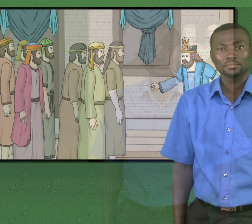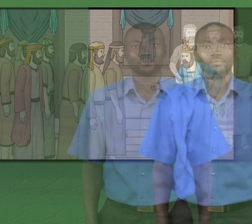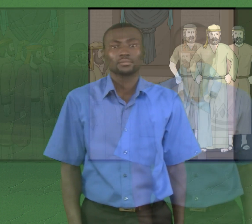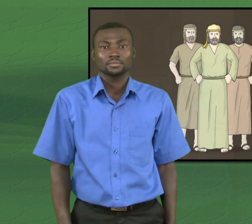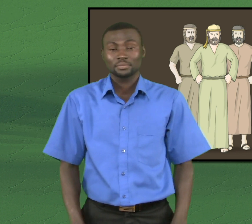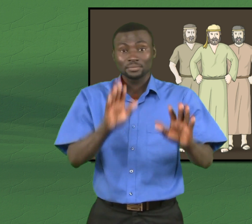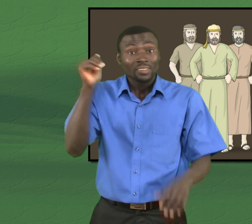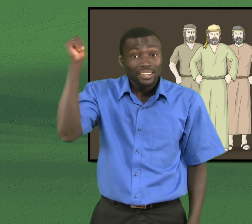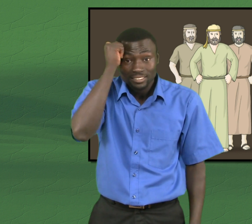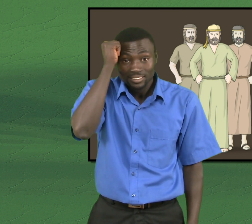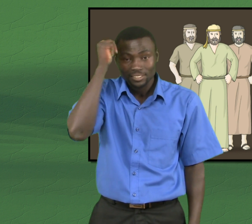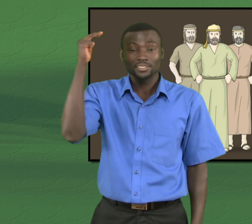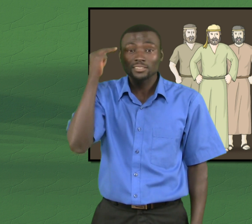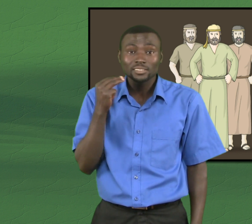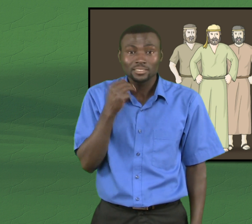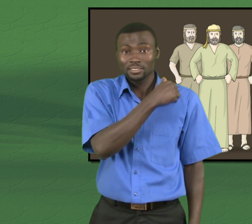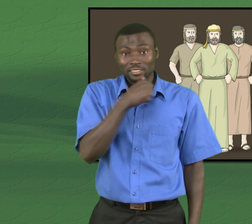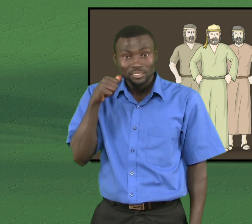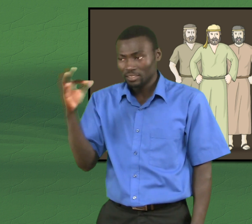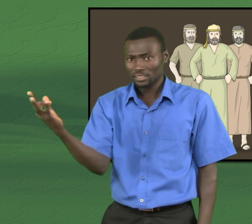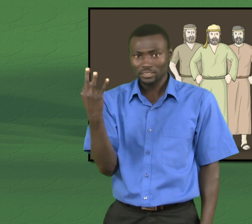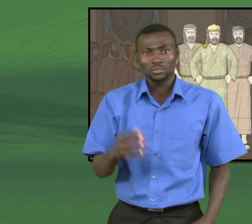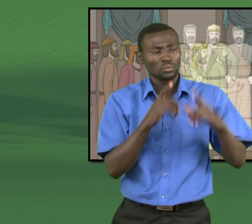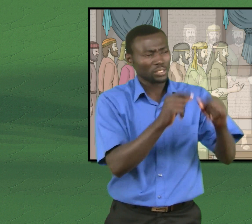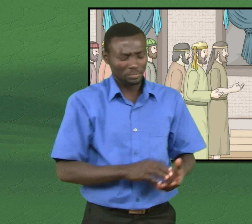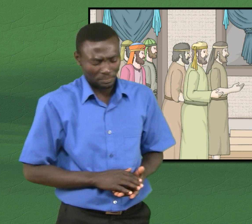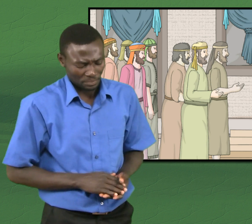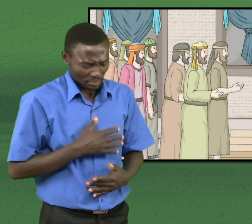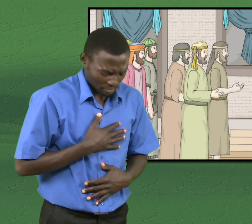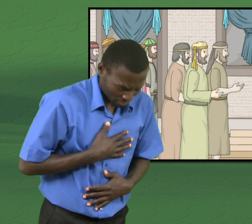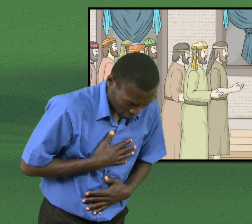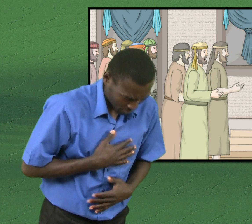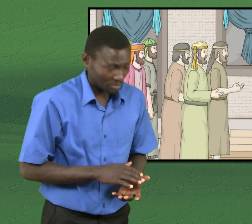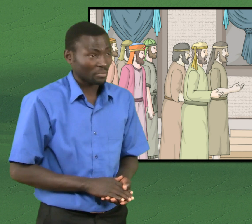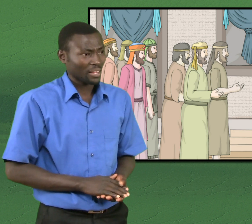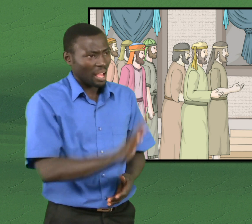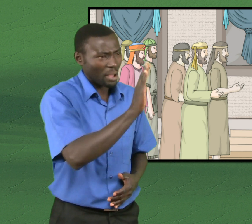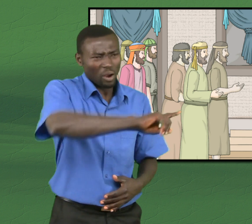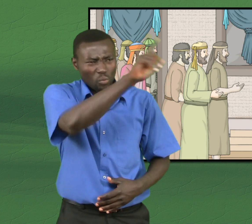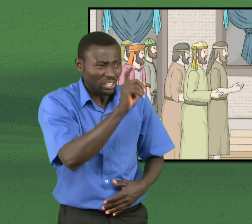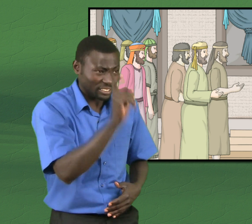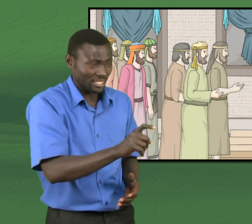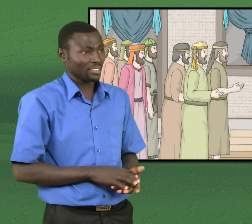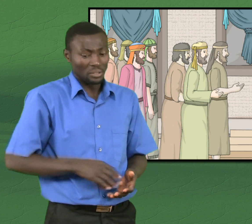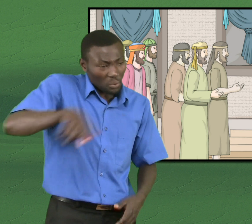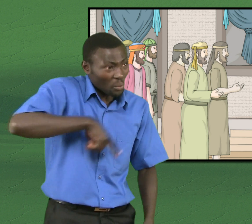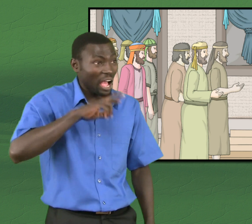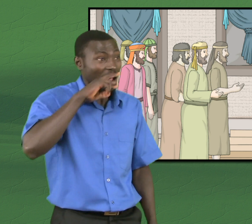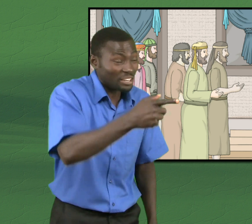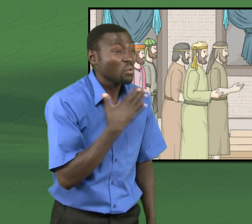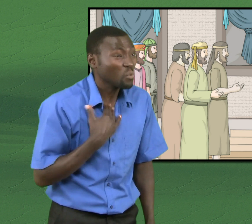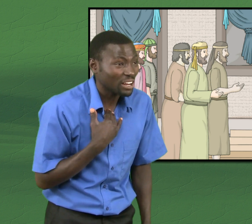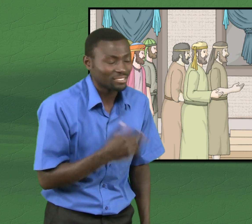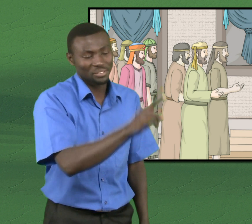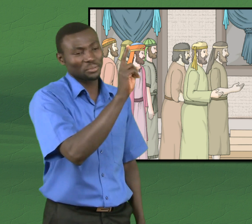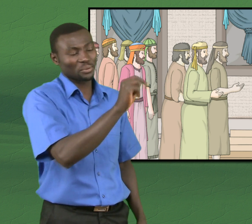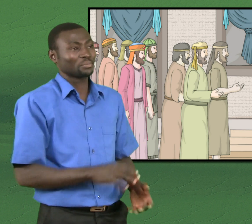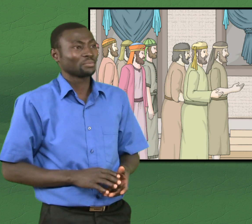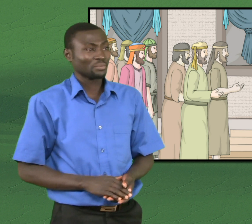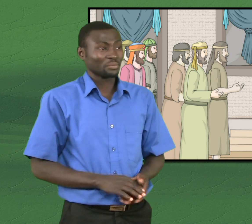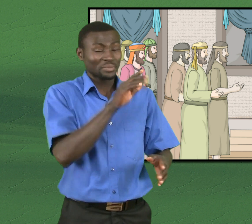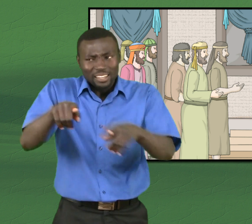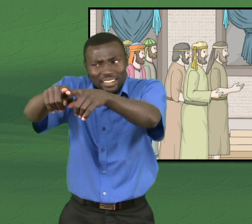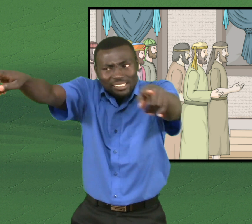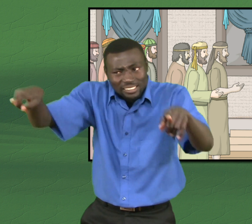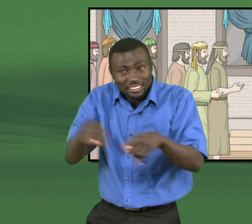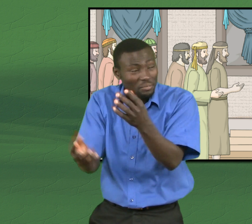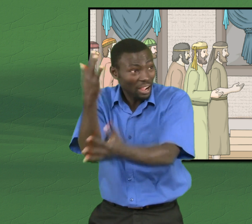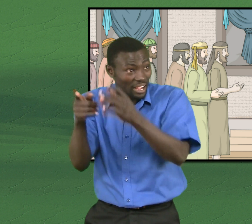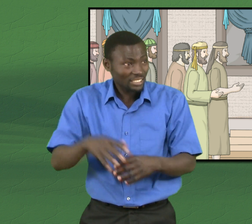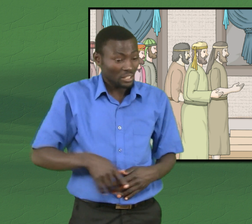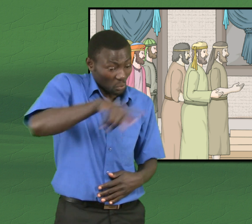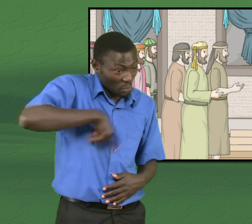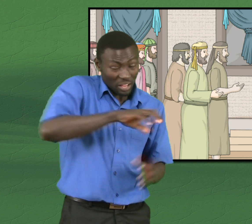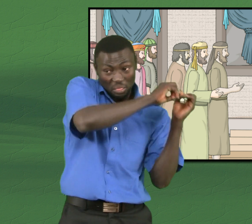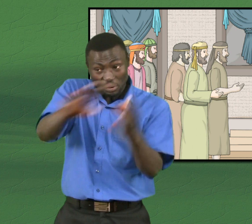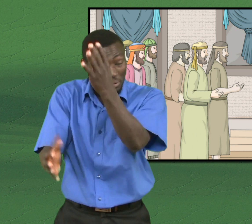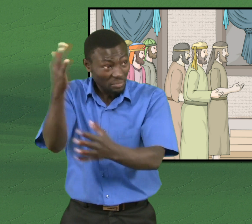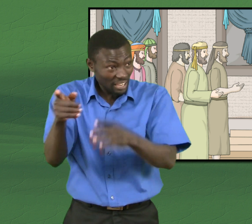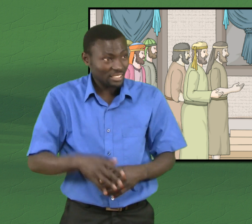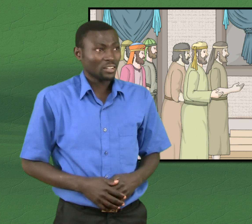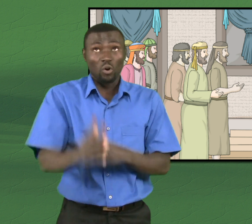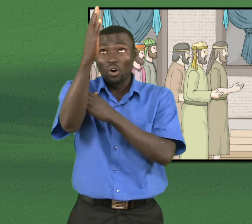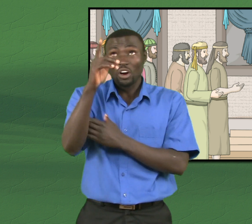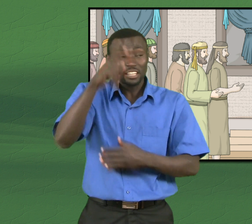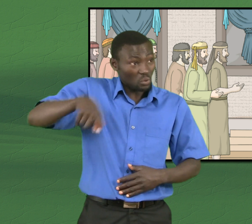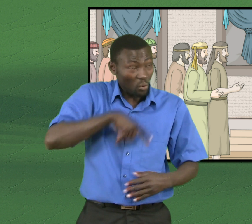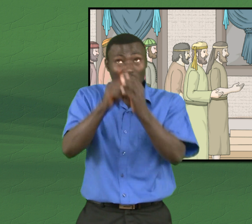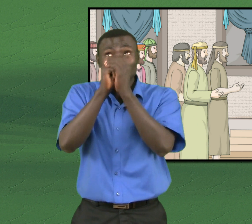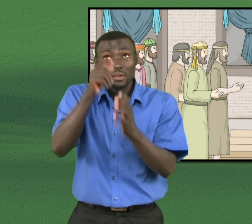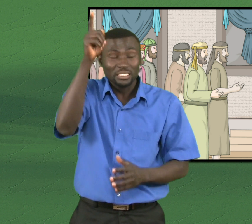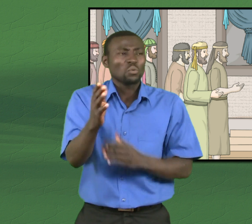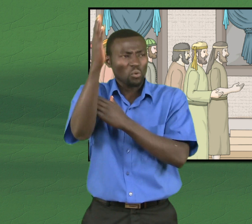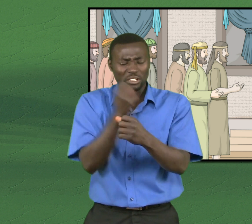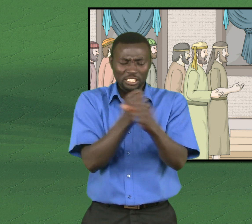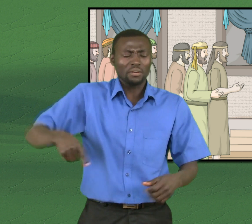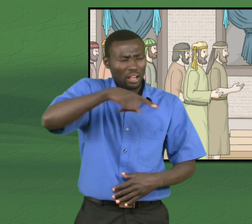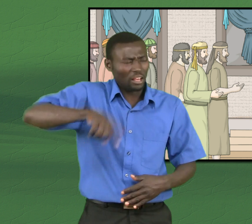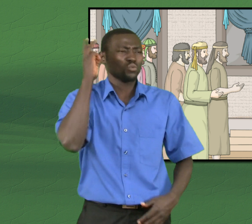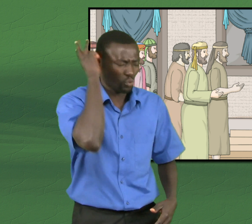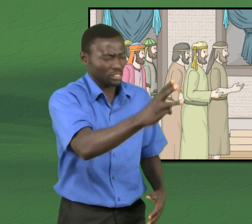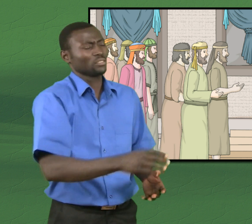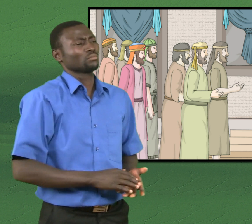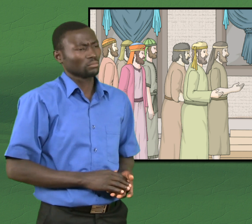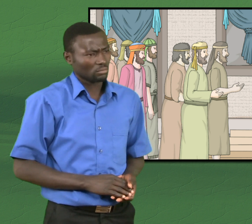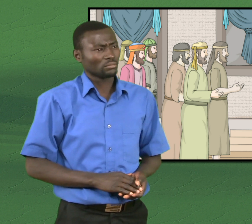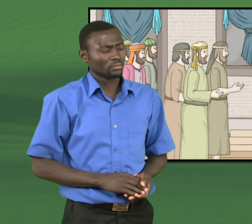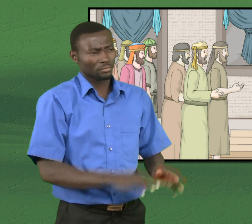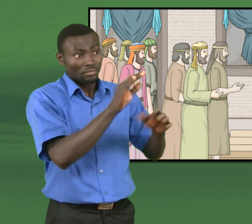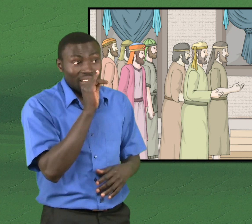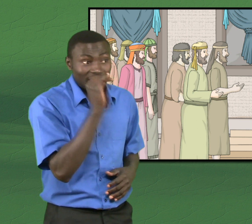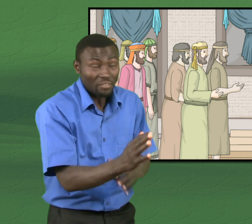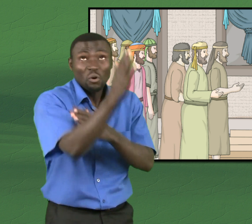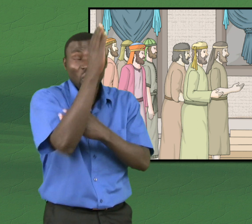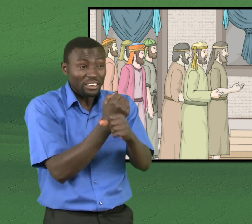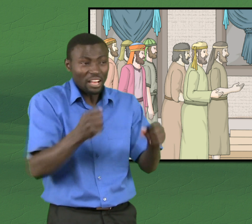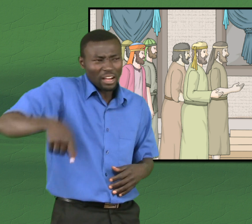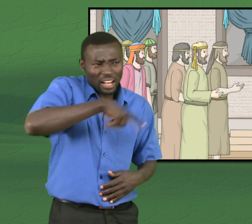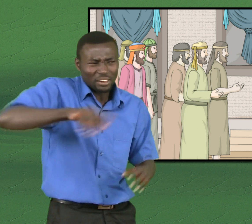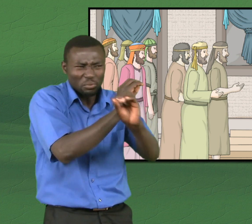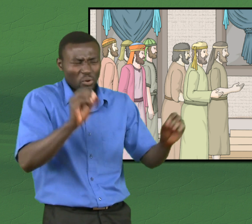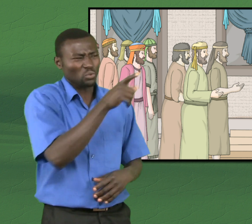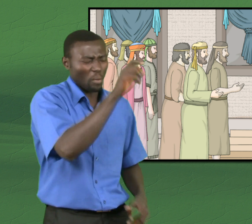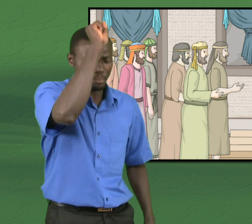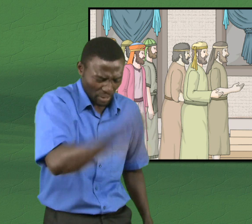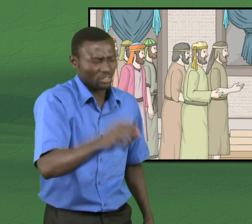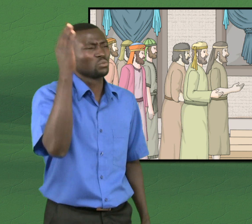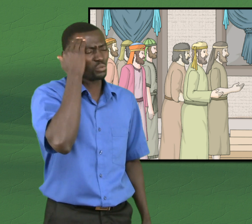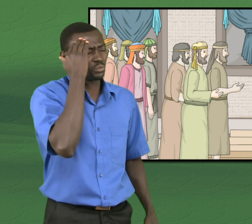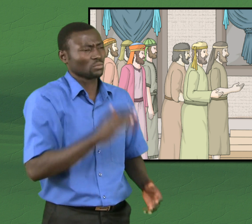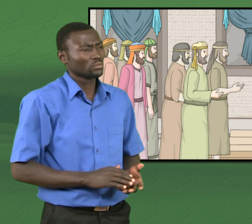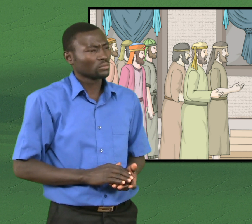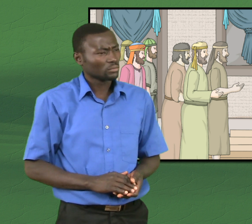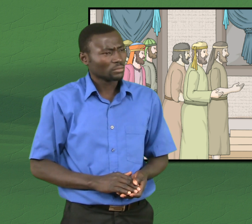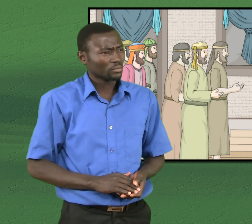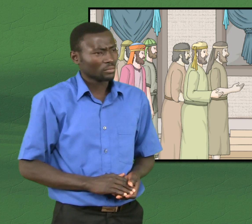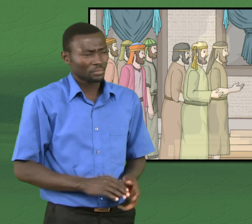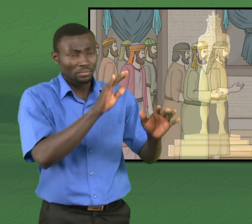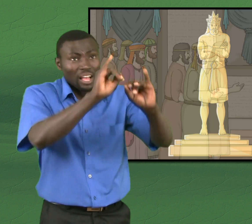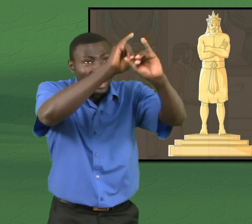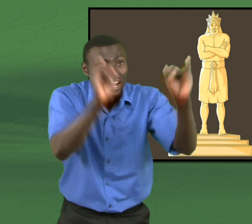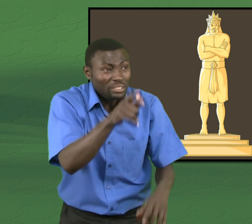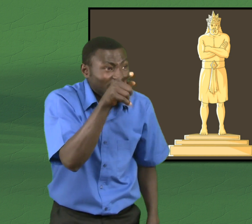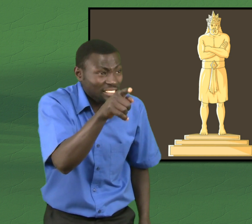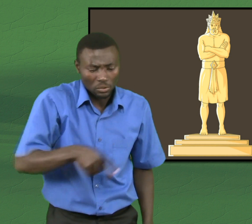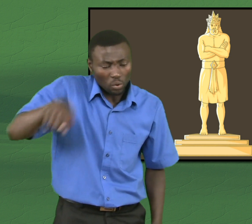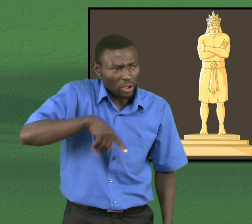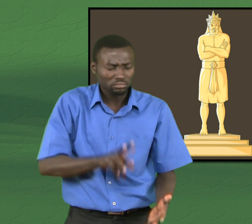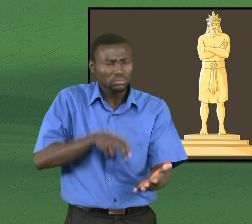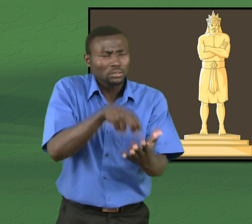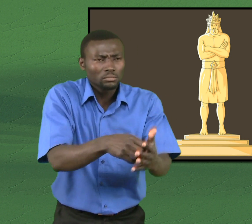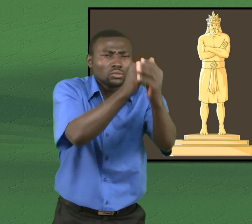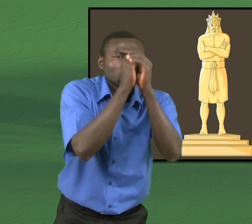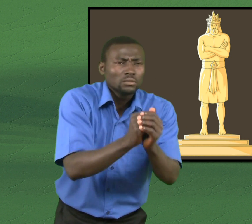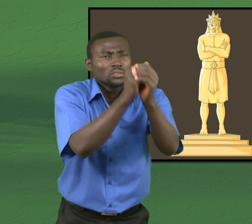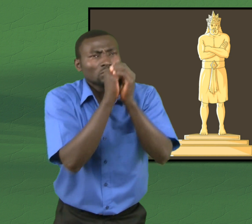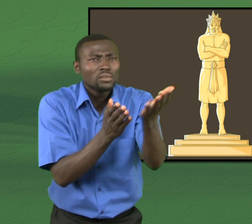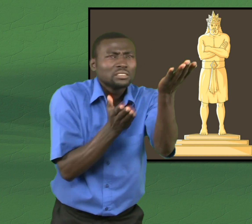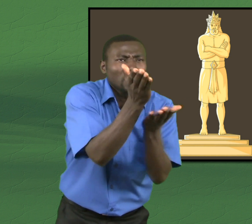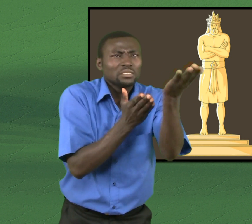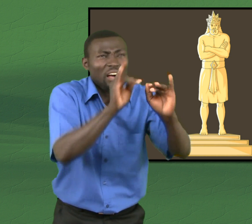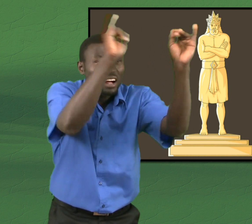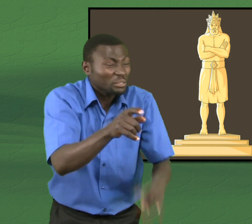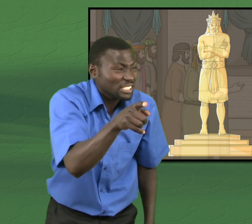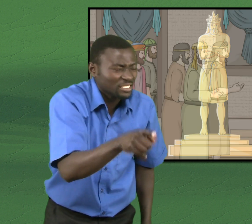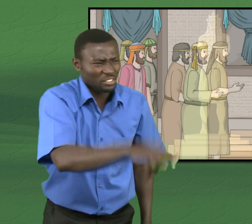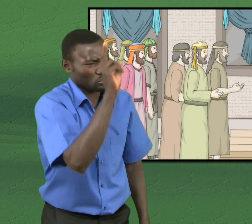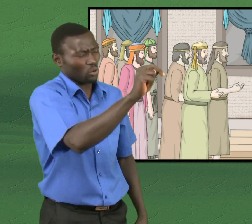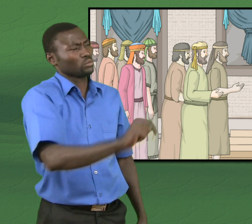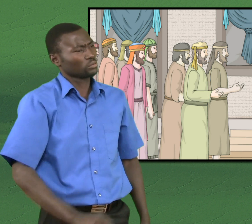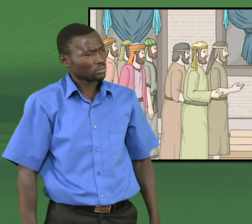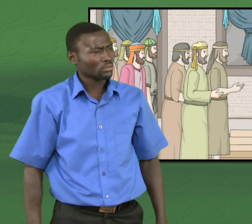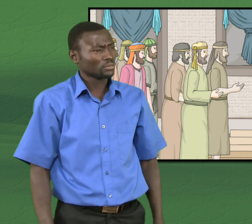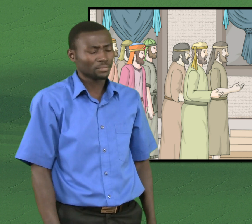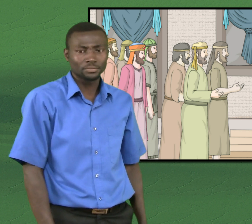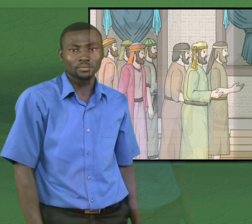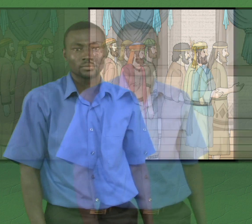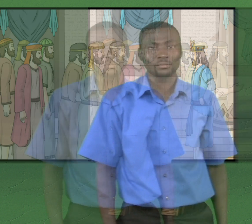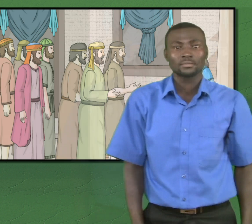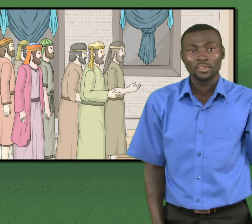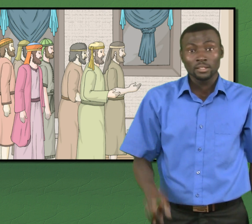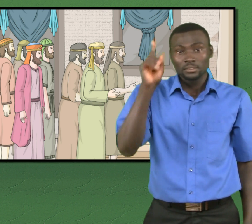If the God whom we serve exists, then He is able to deliver us from the blazing fiery furnace and from your hand, O king. But even if He does not, let it be known to you, O king, that we will not serve your gods or worship the golden statue you have set up.”